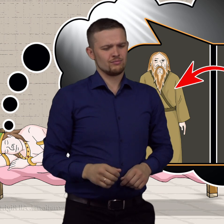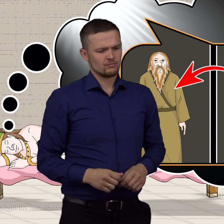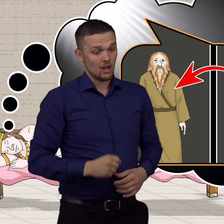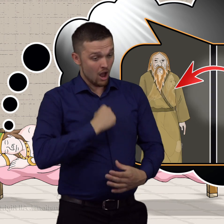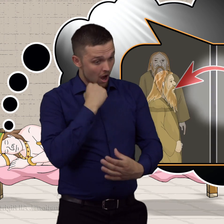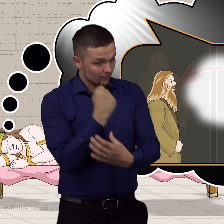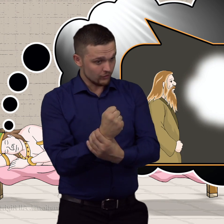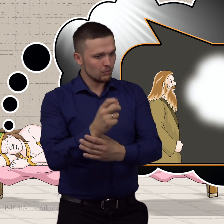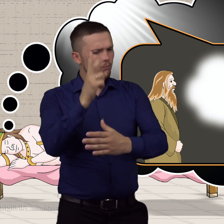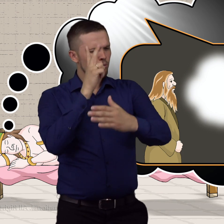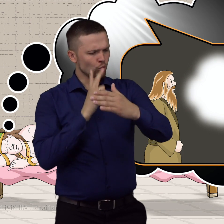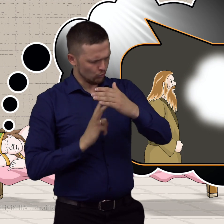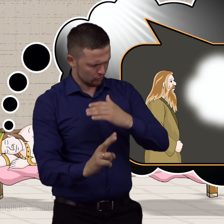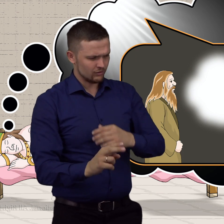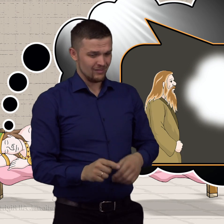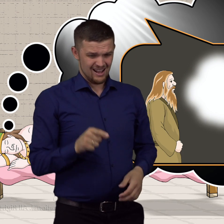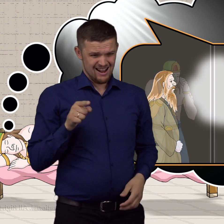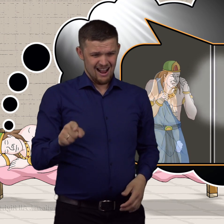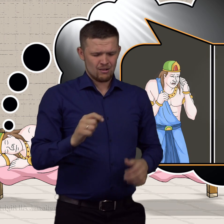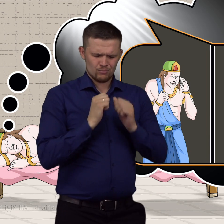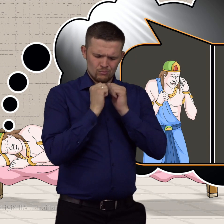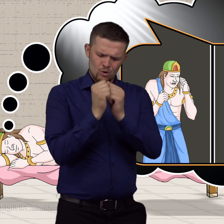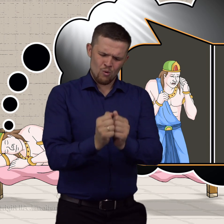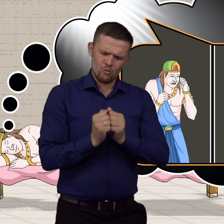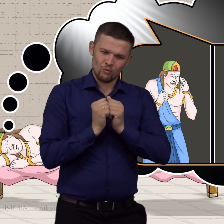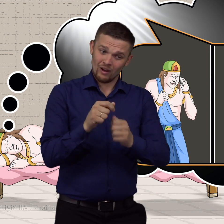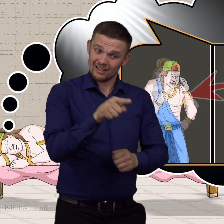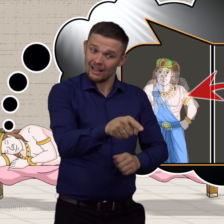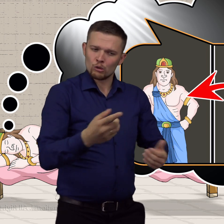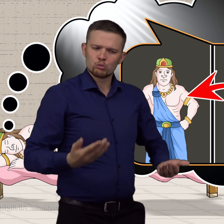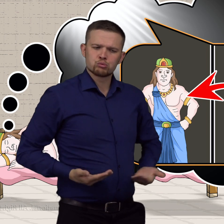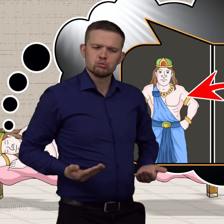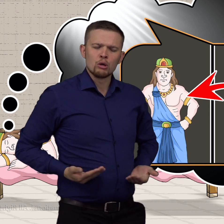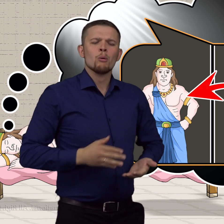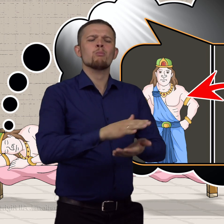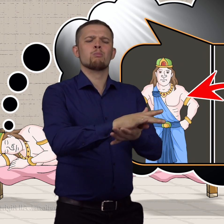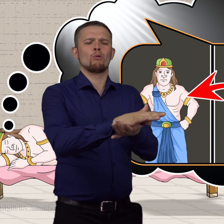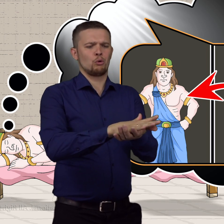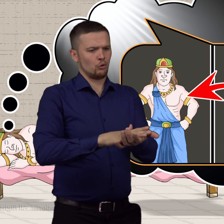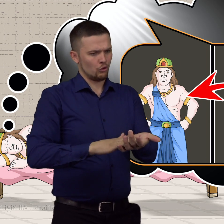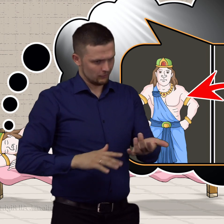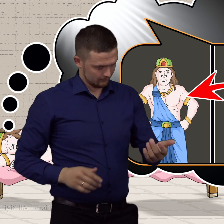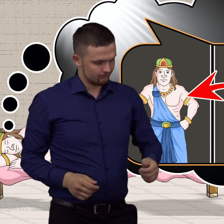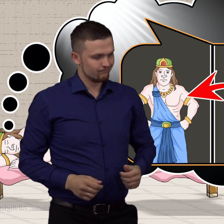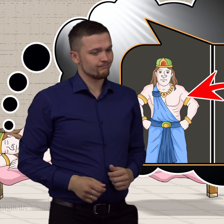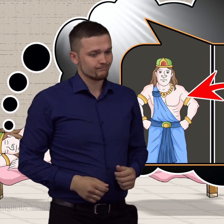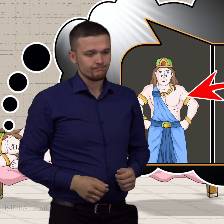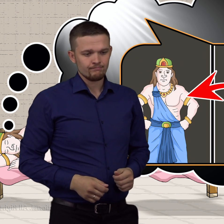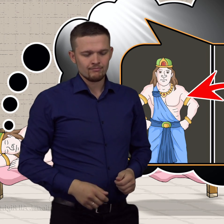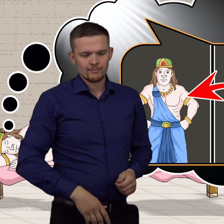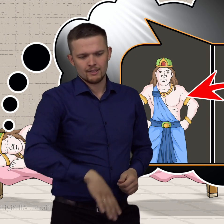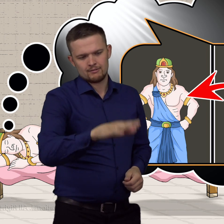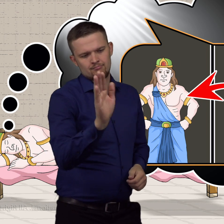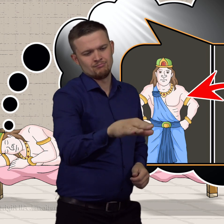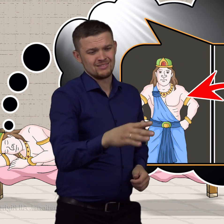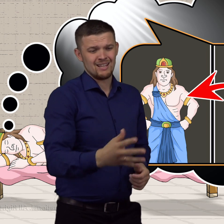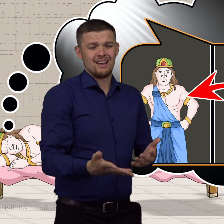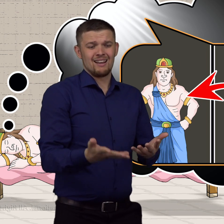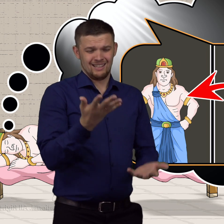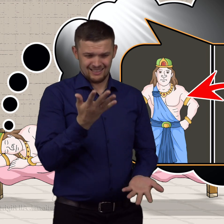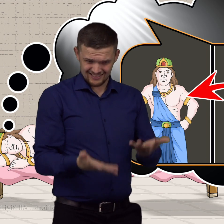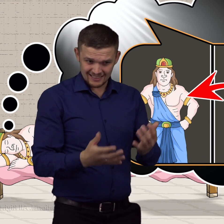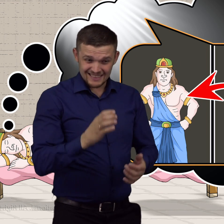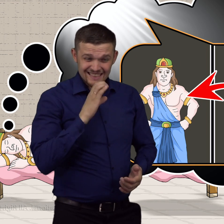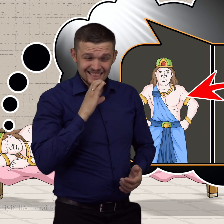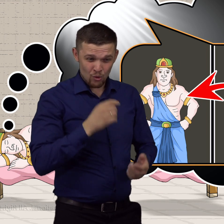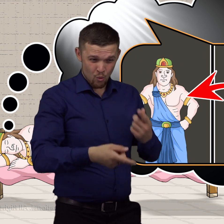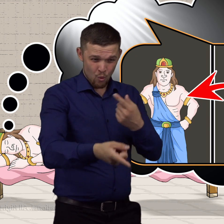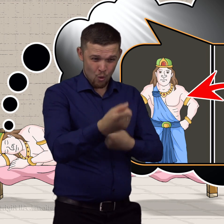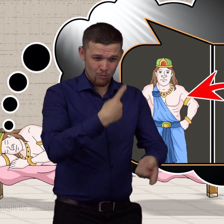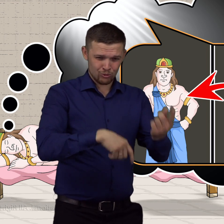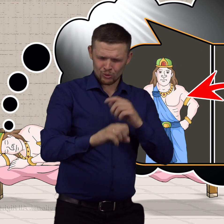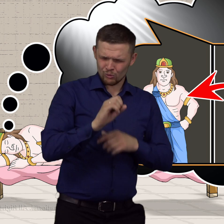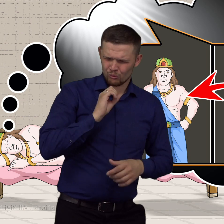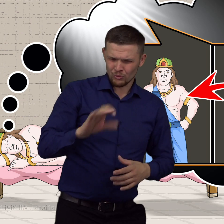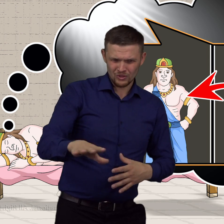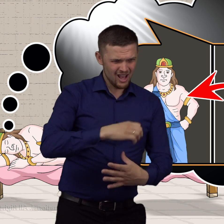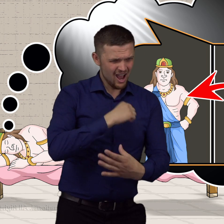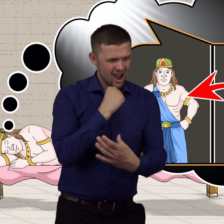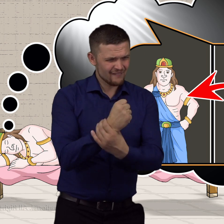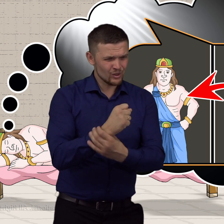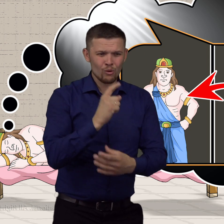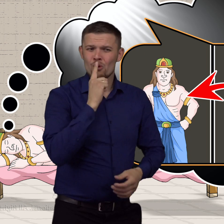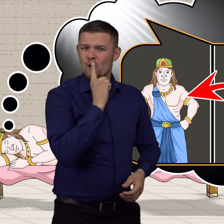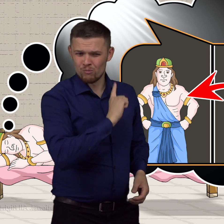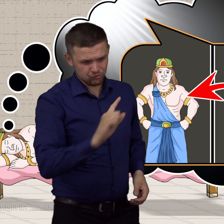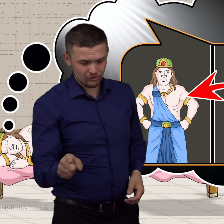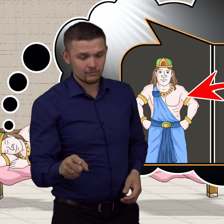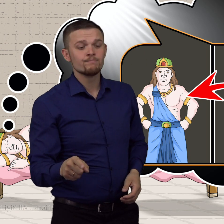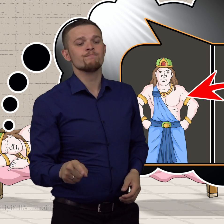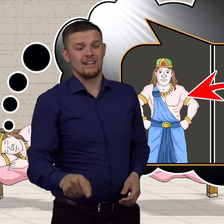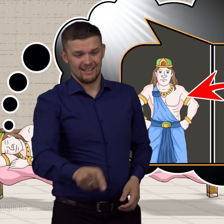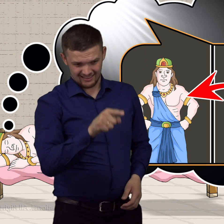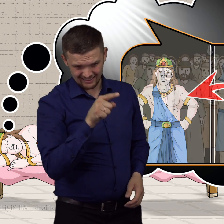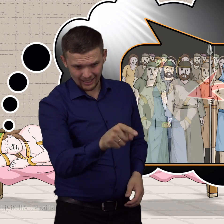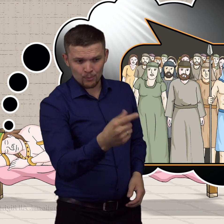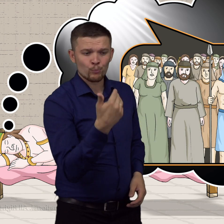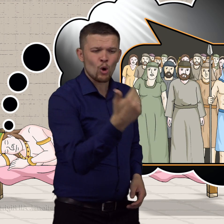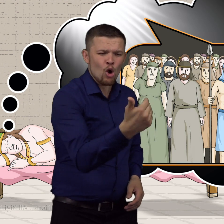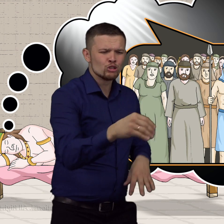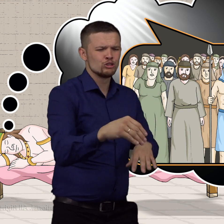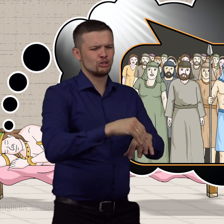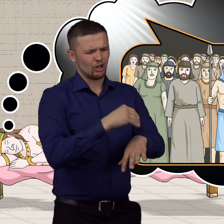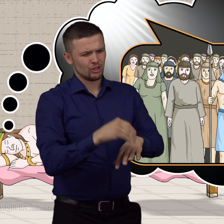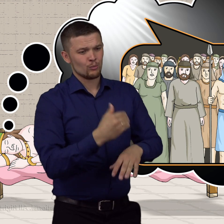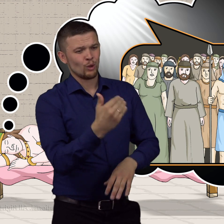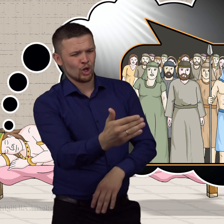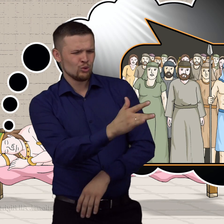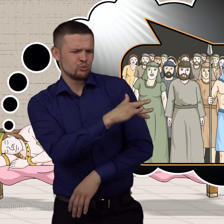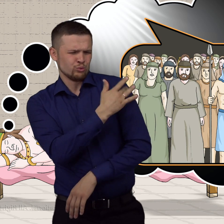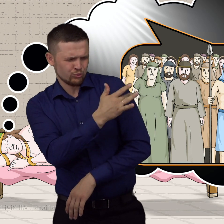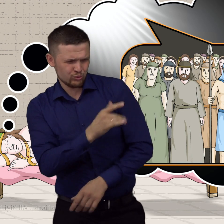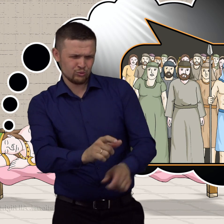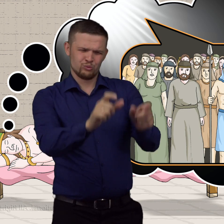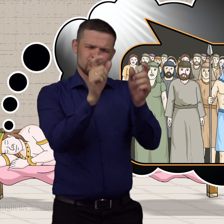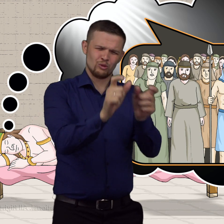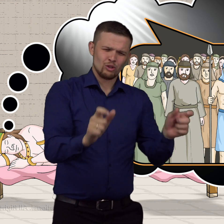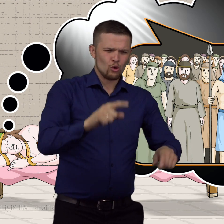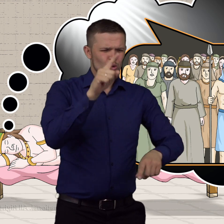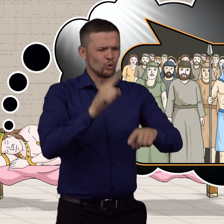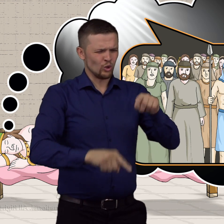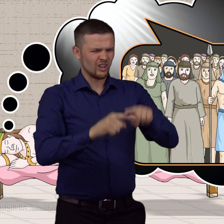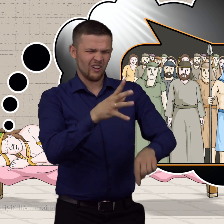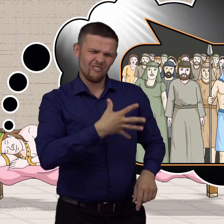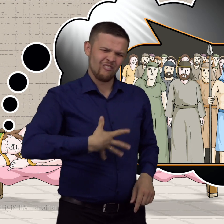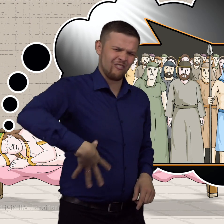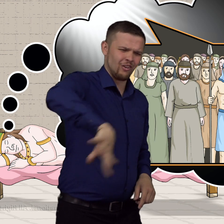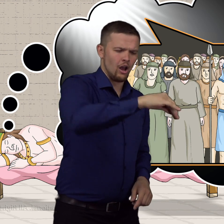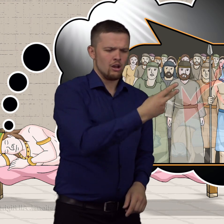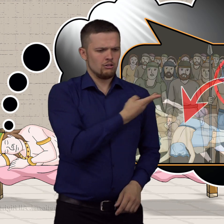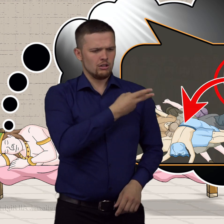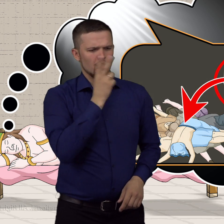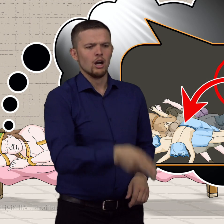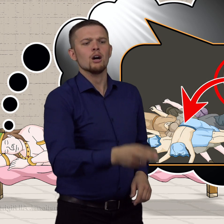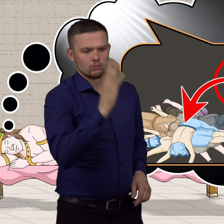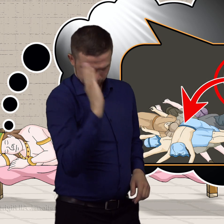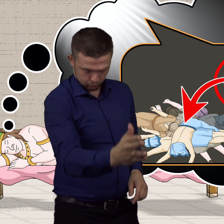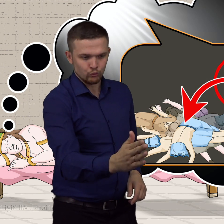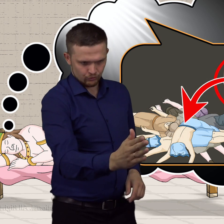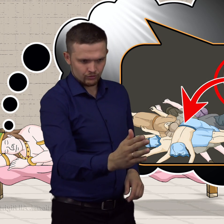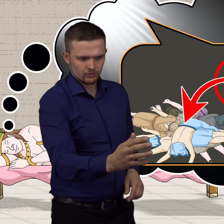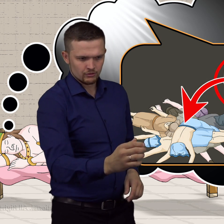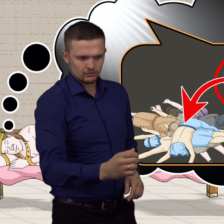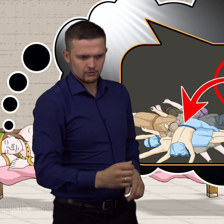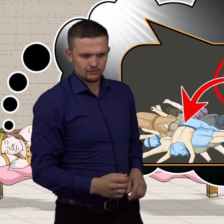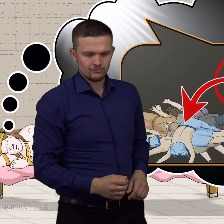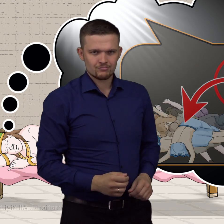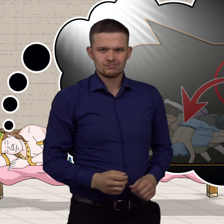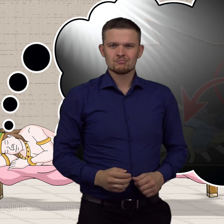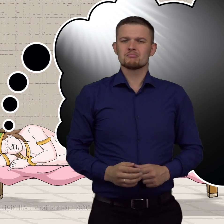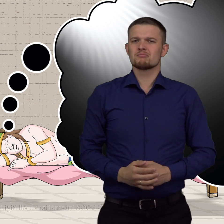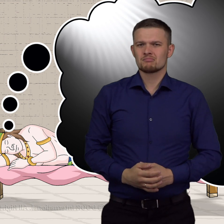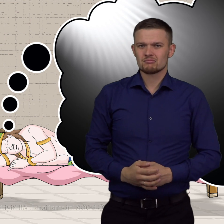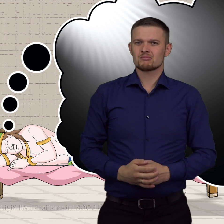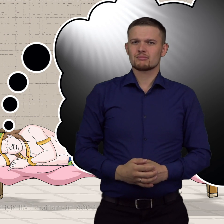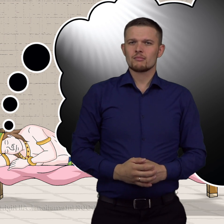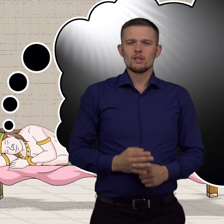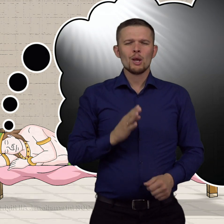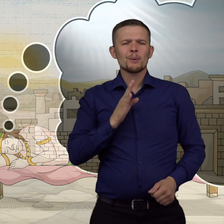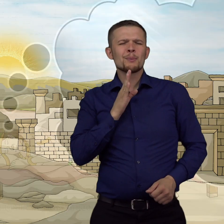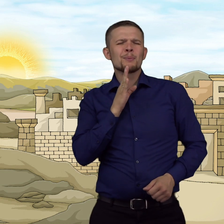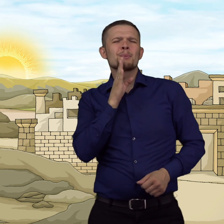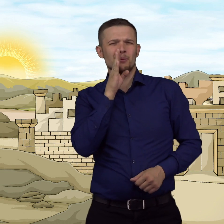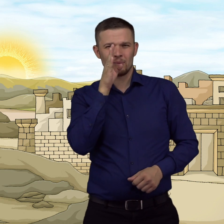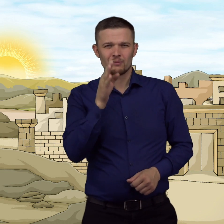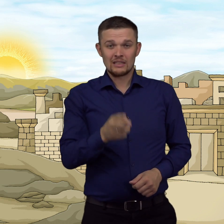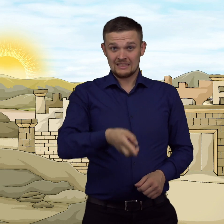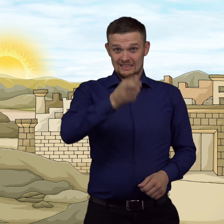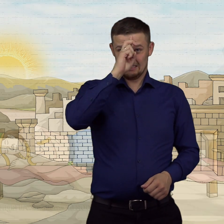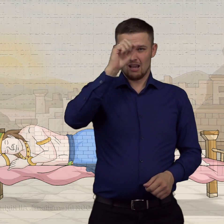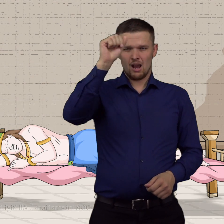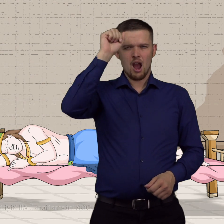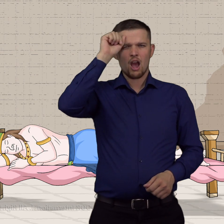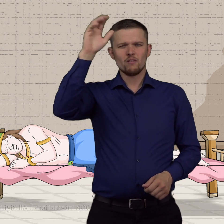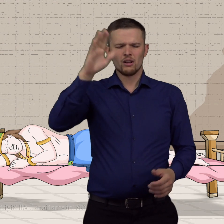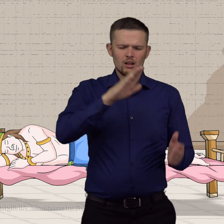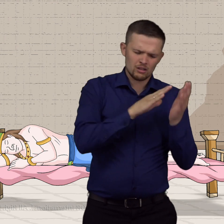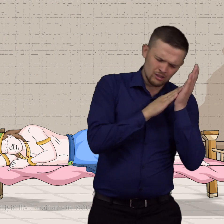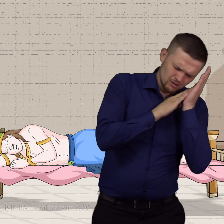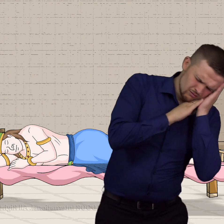he will pray for you and you will live. But if you do not restore her, be aware that you will surely die—you and all who belong to you.”